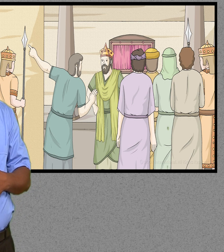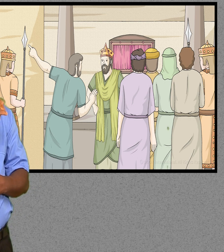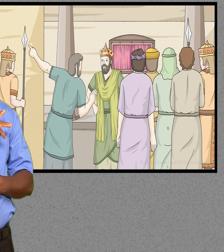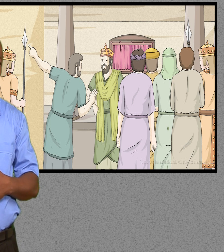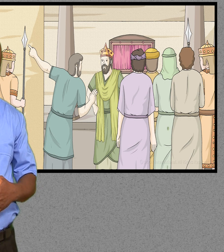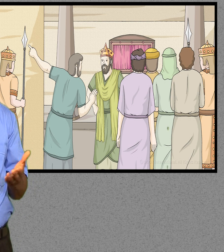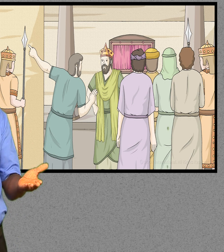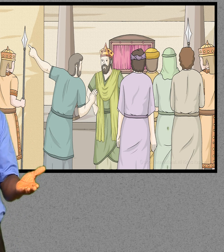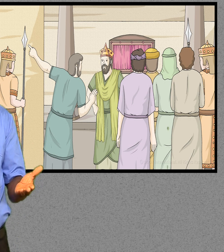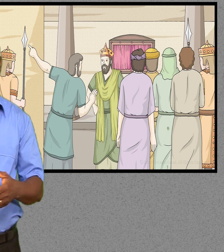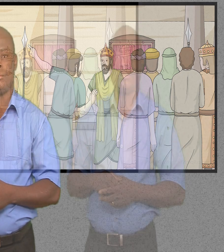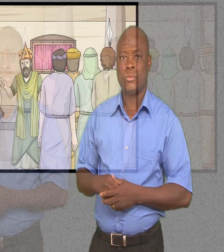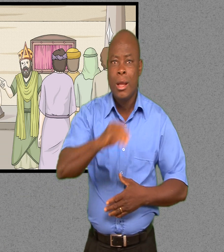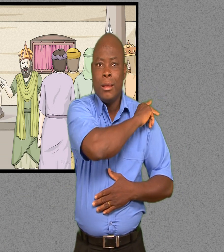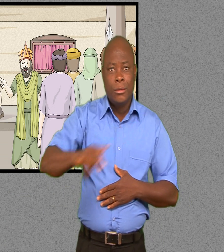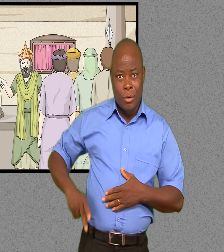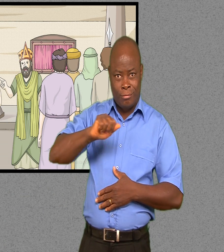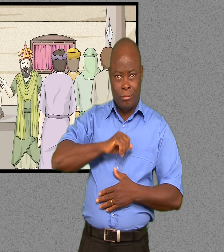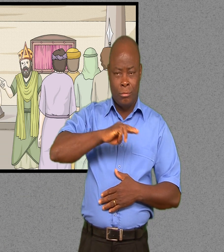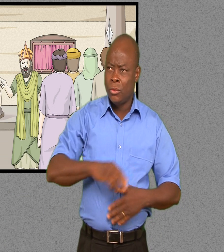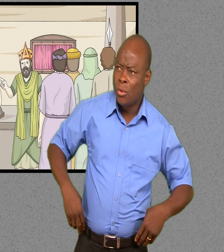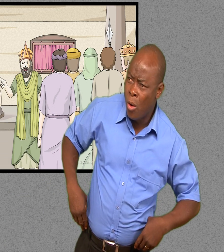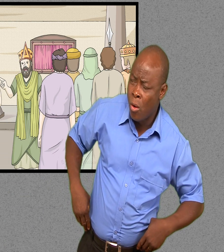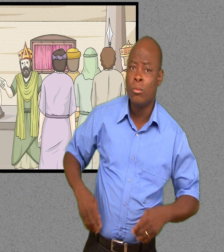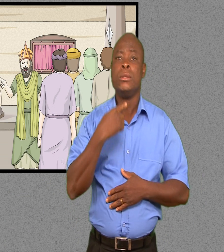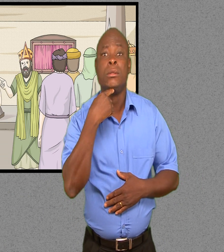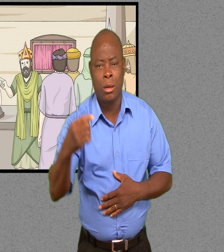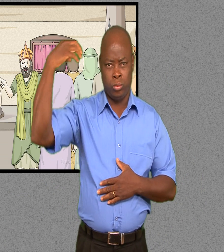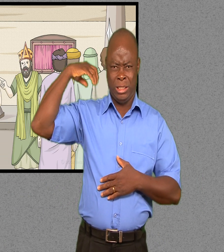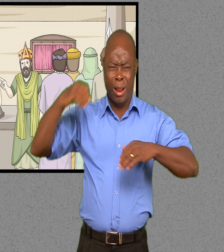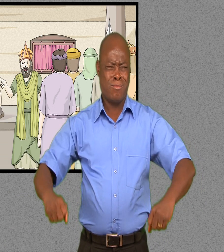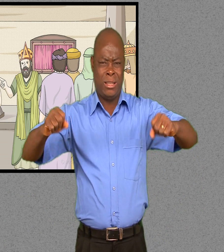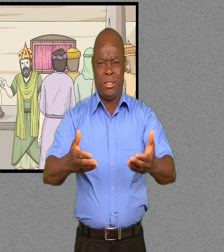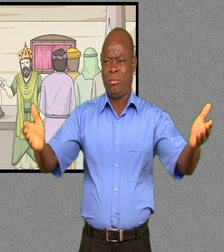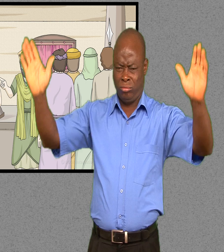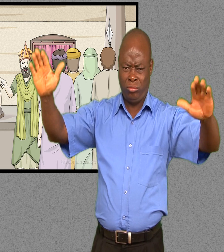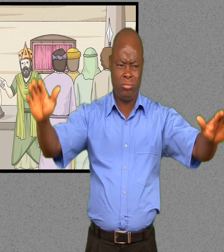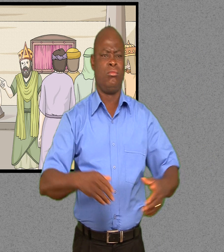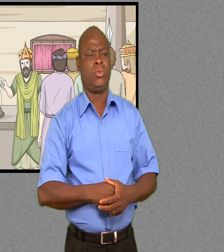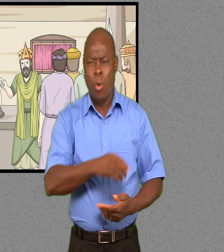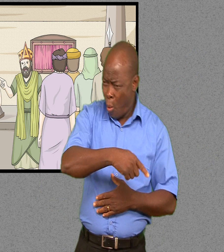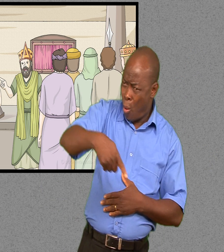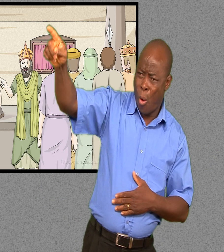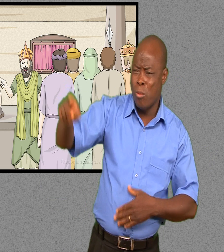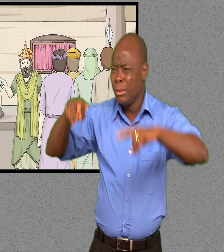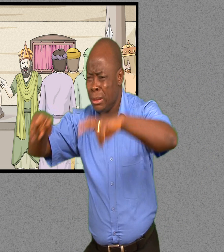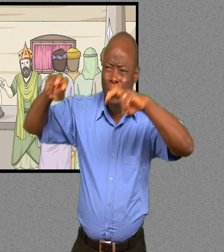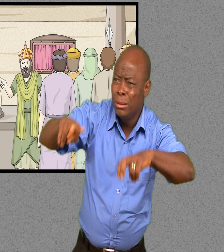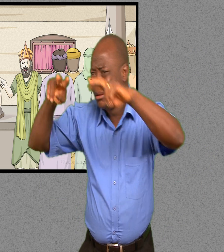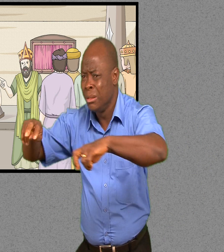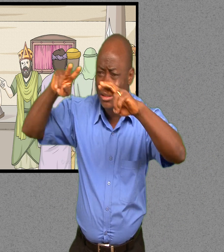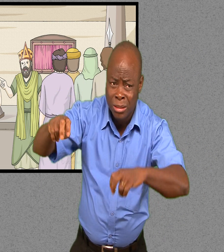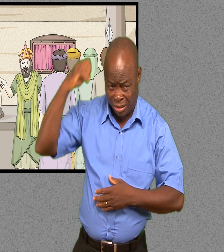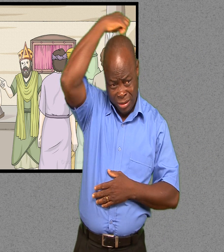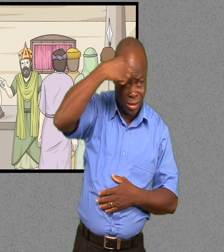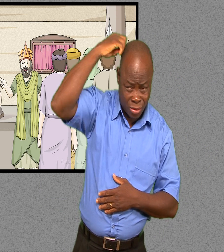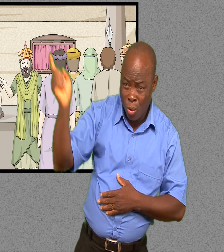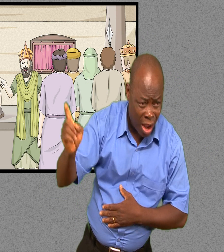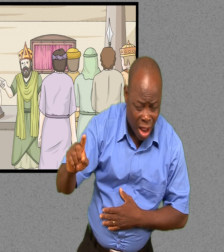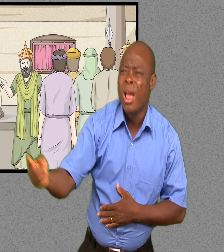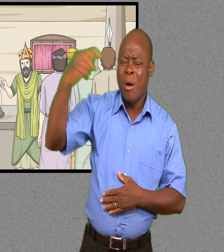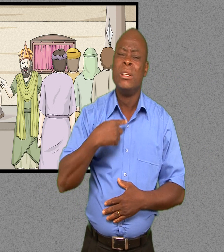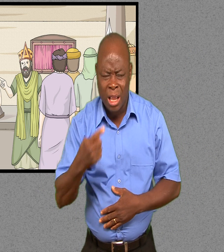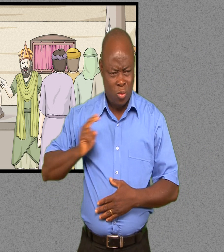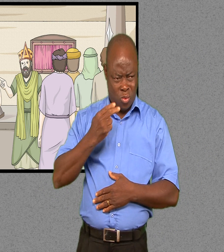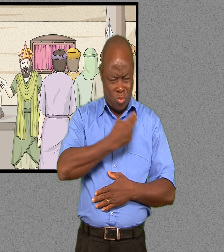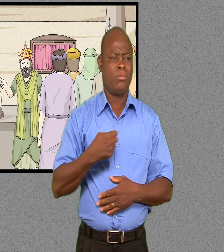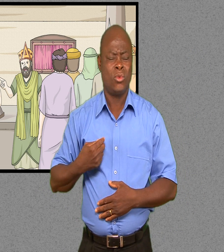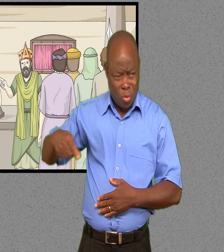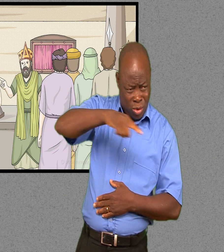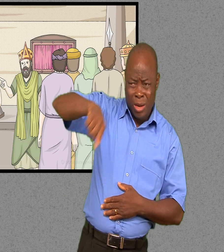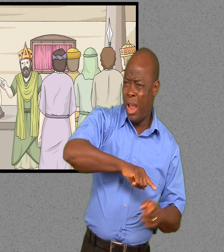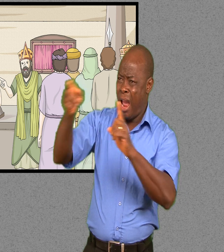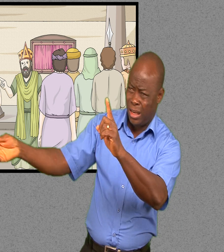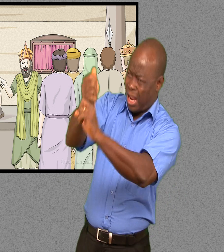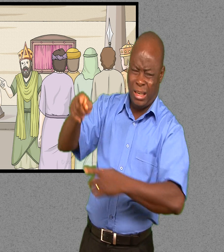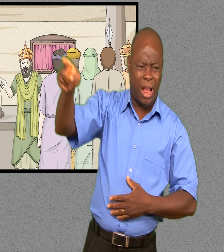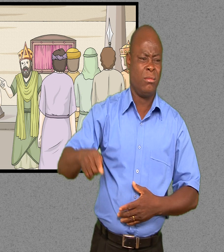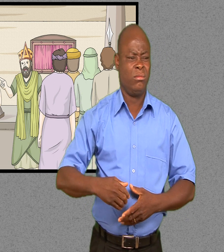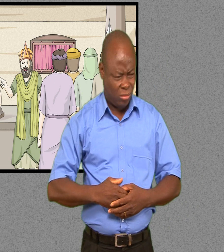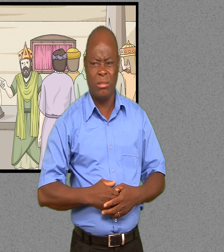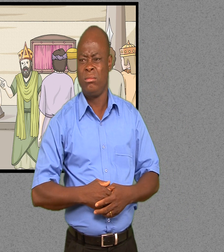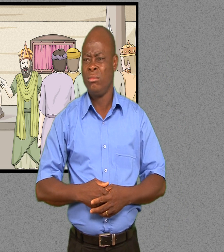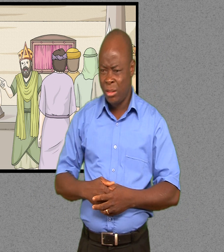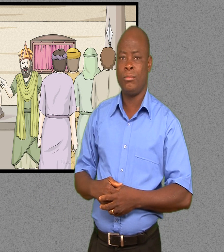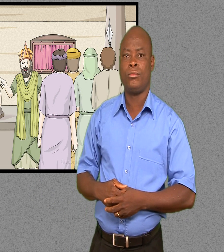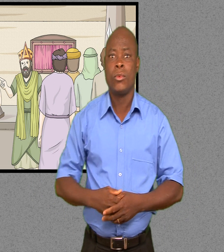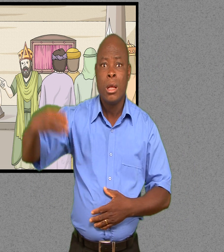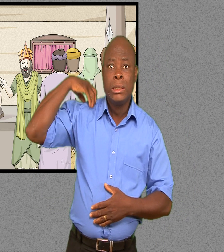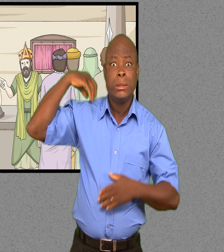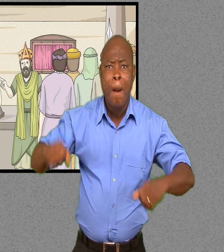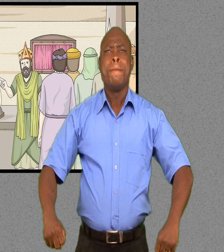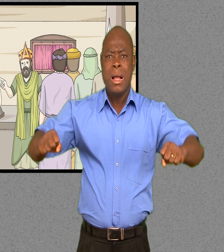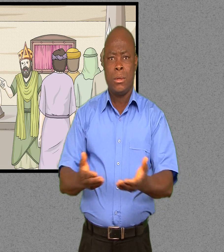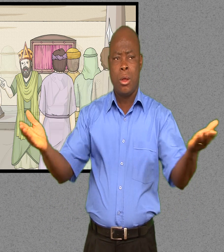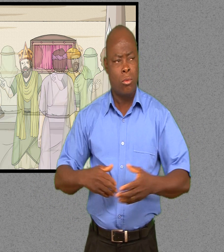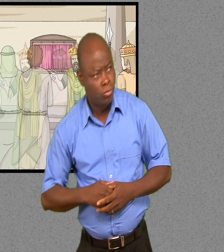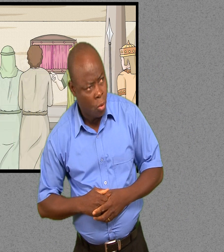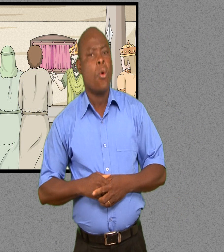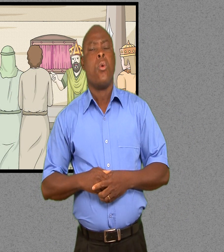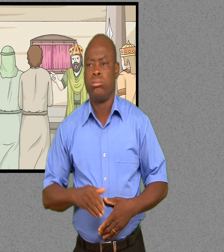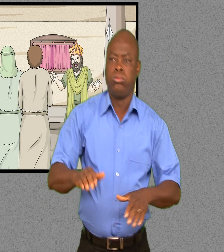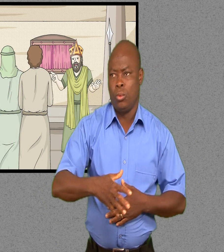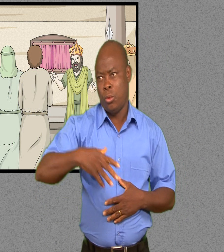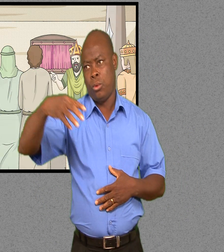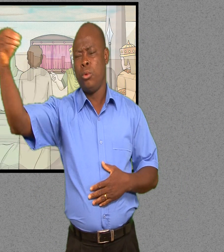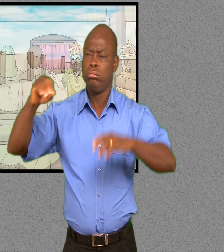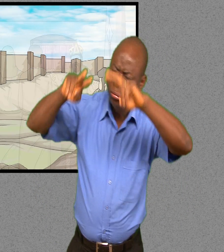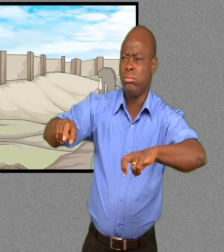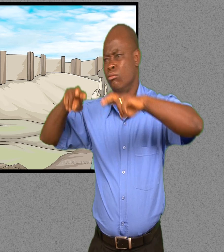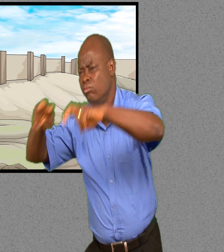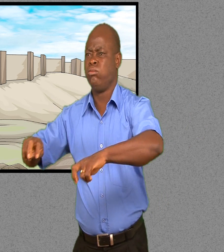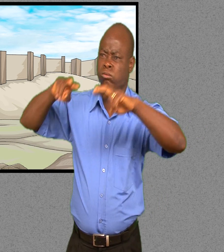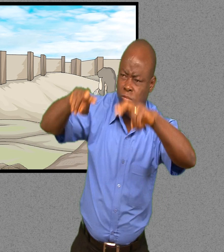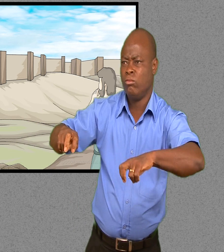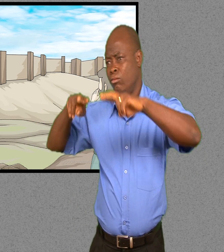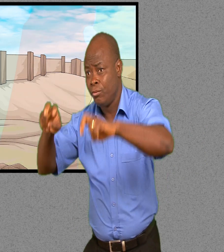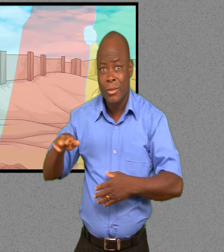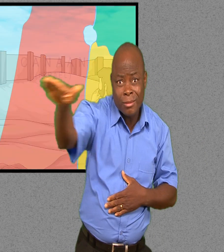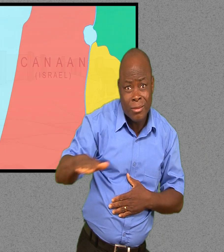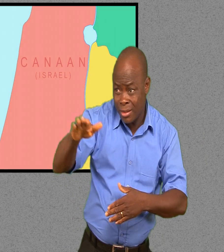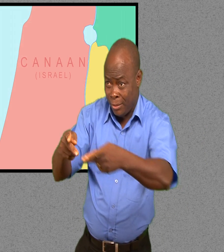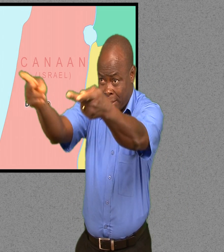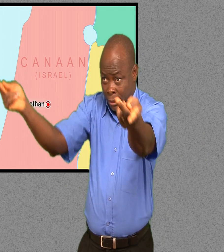So the king said, “Go and see where he is, that I may send men to capture him.”